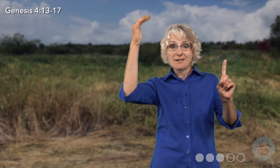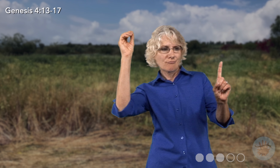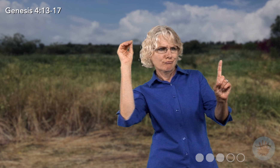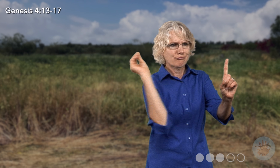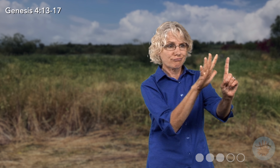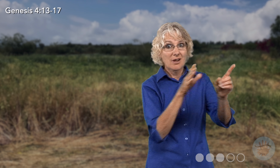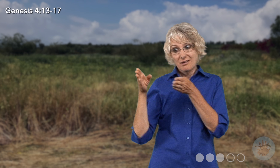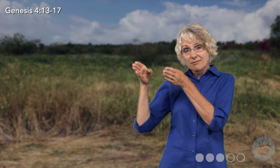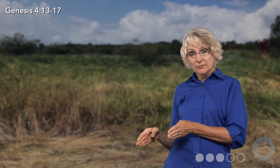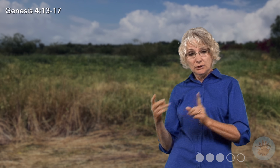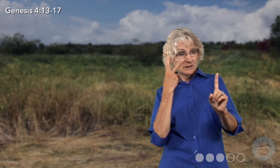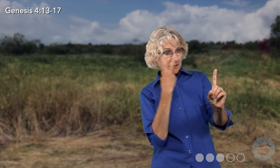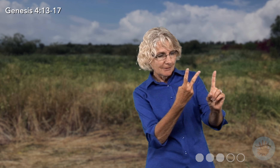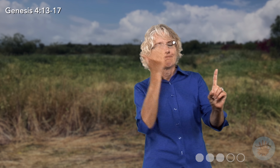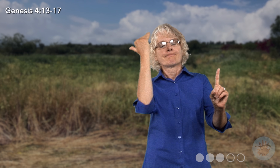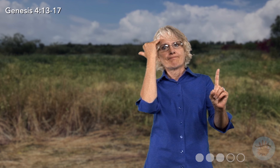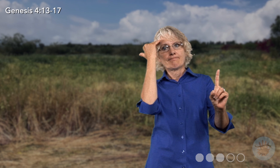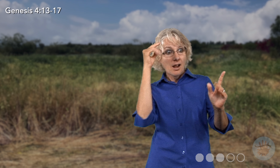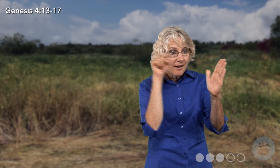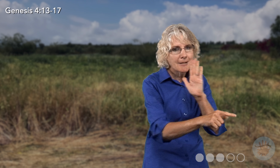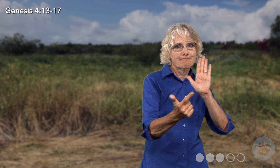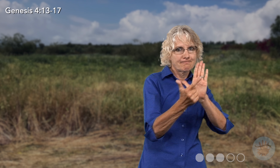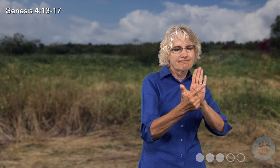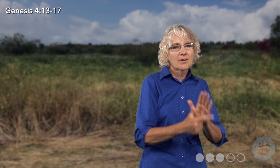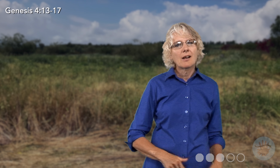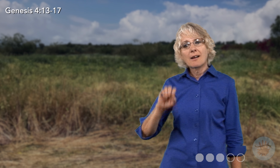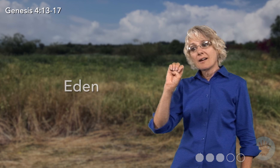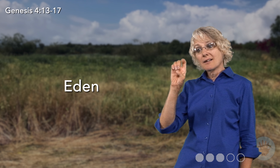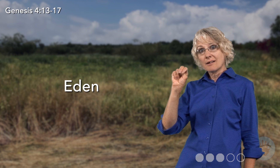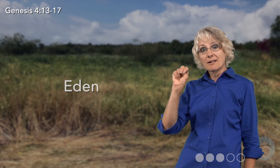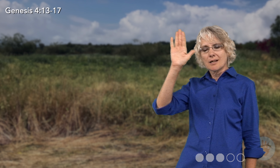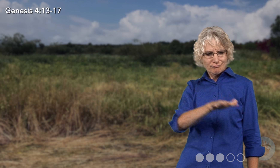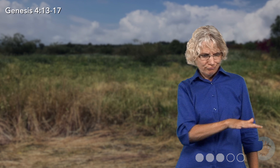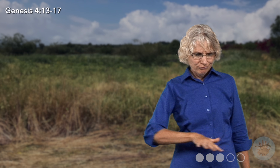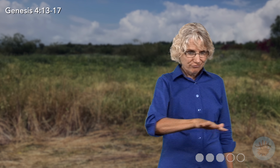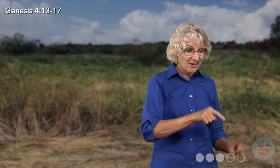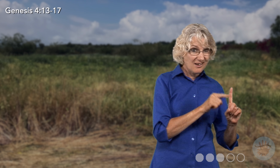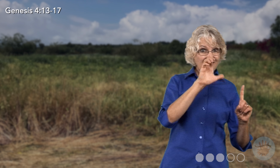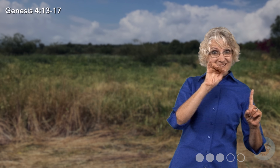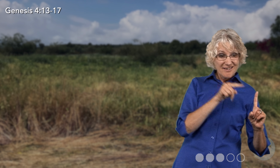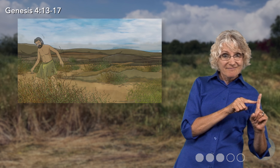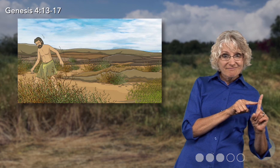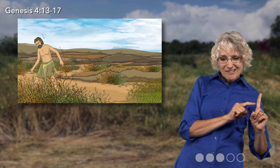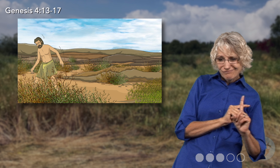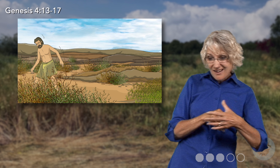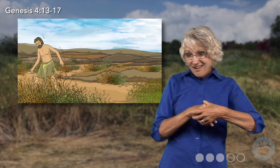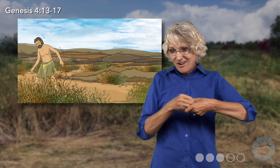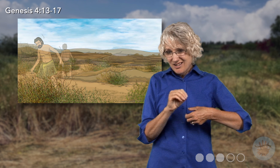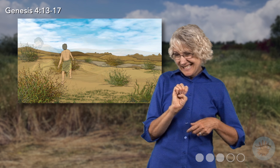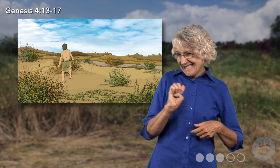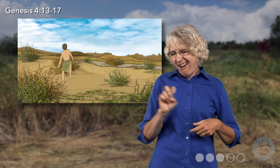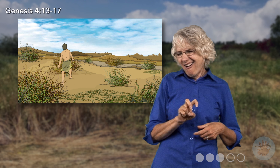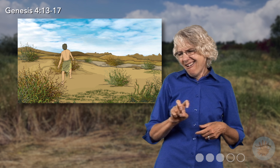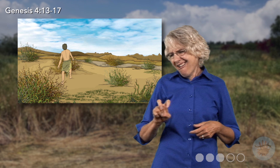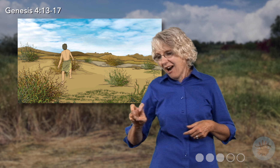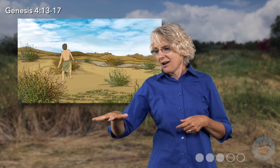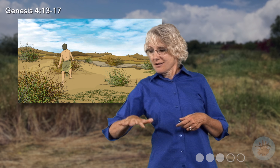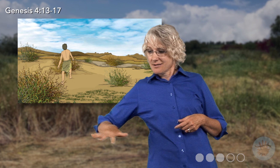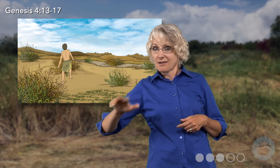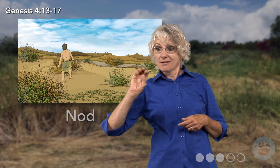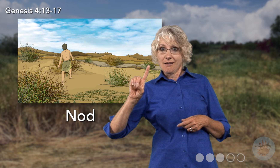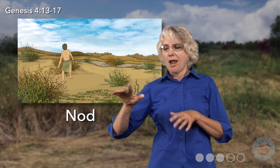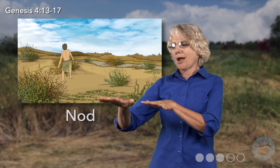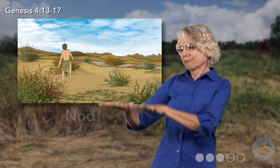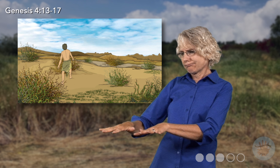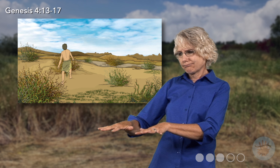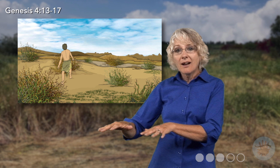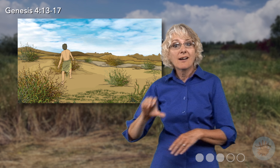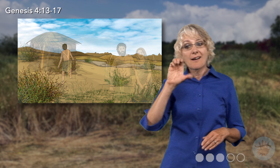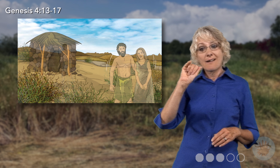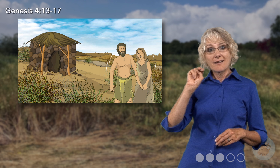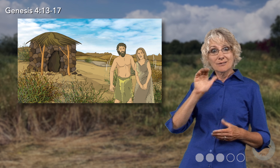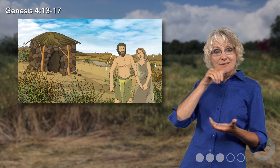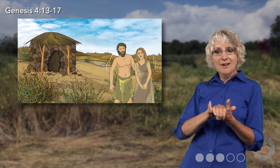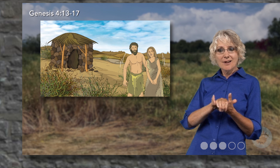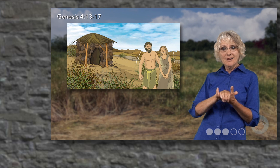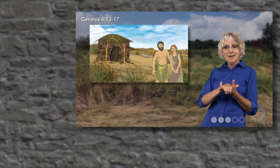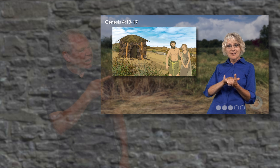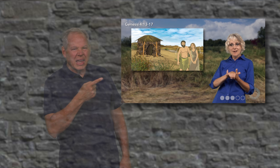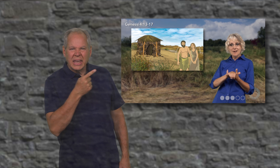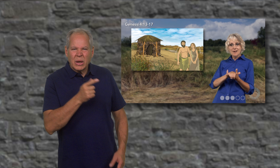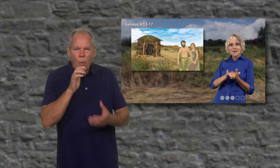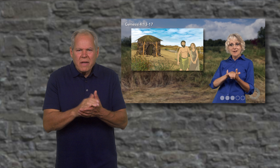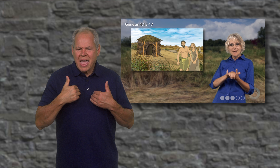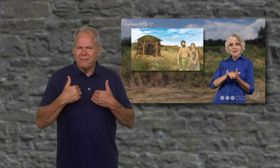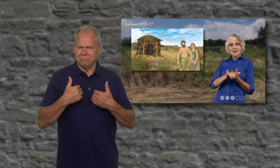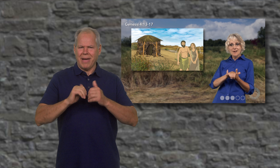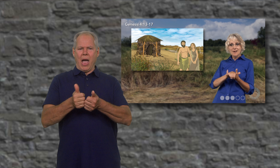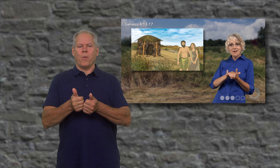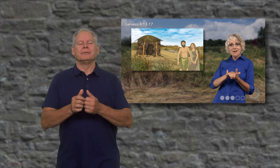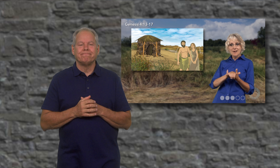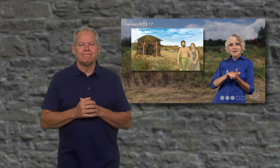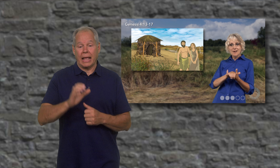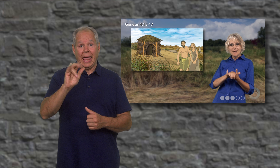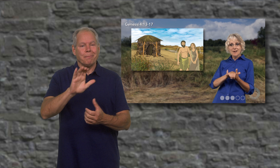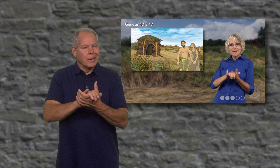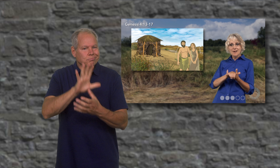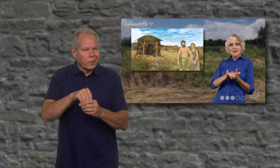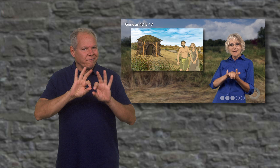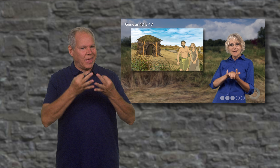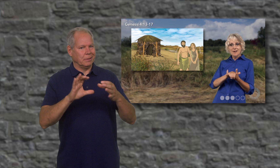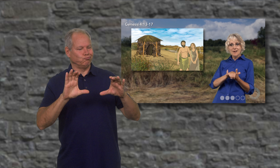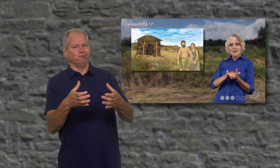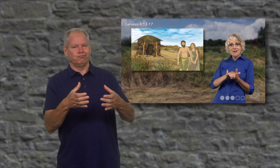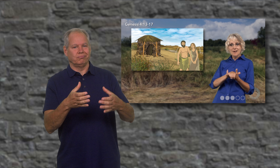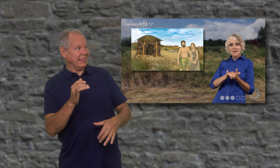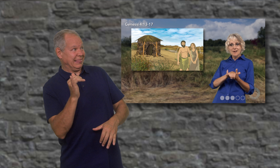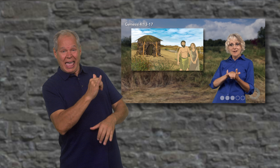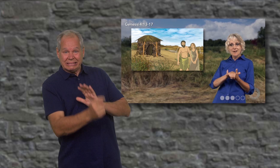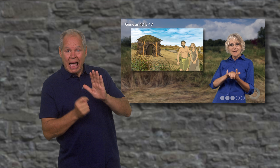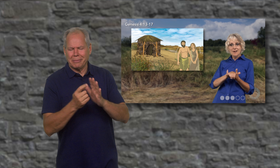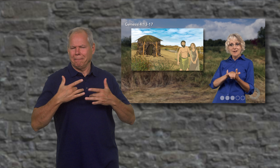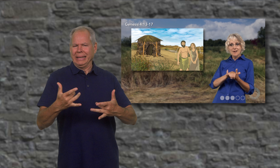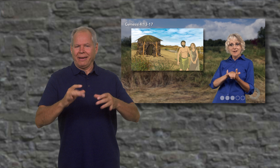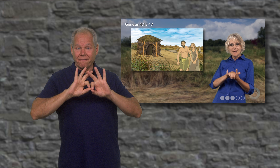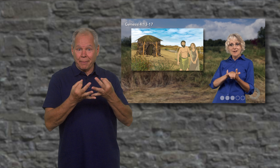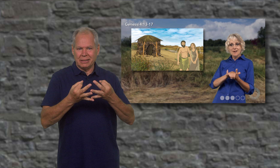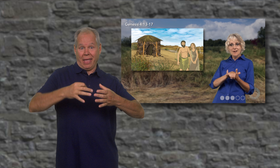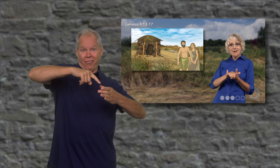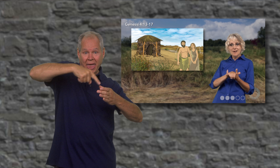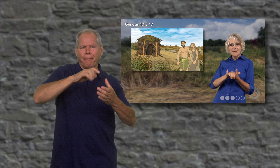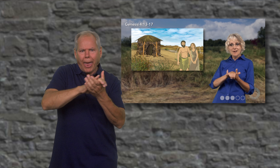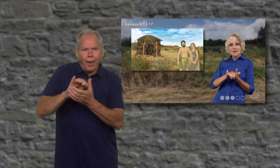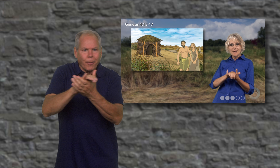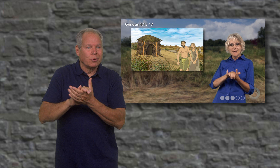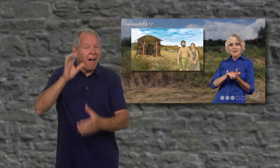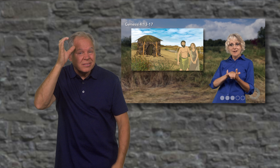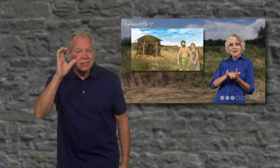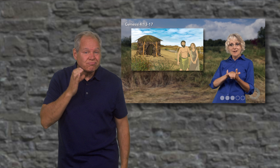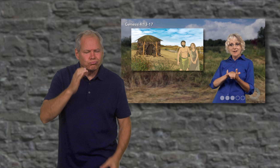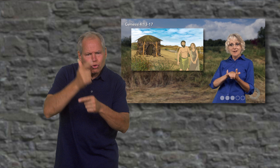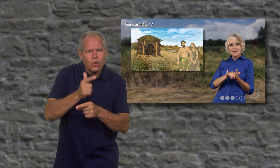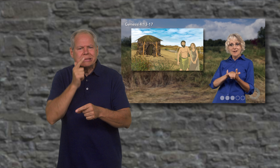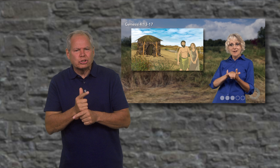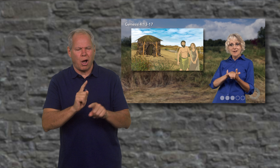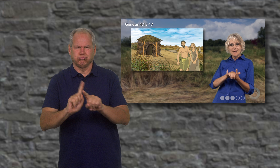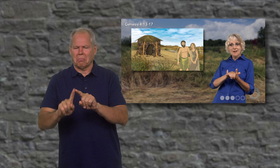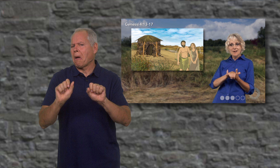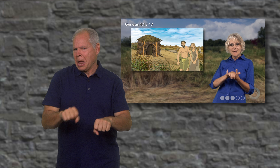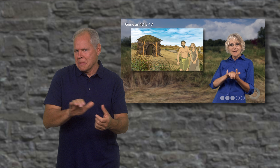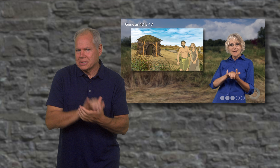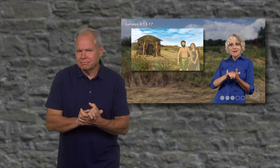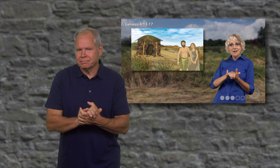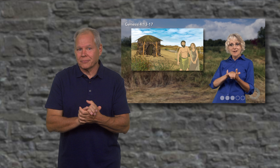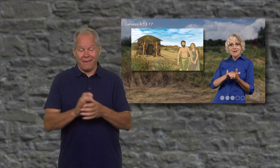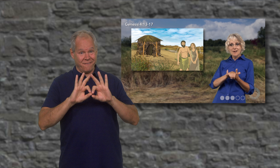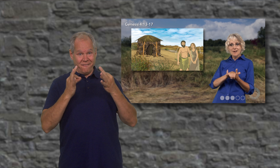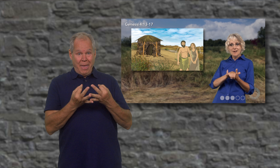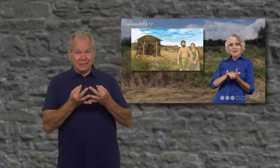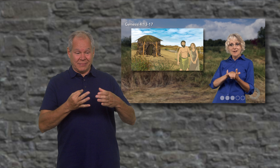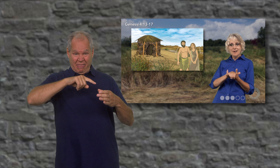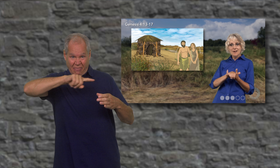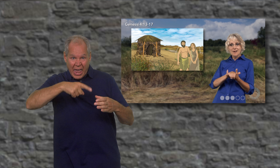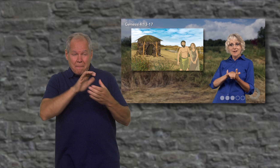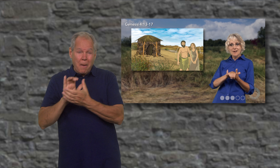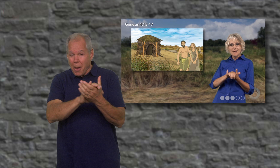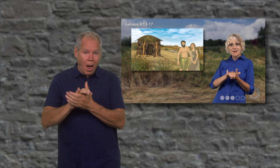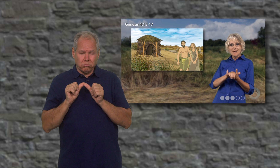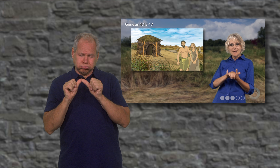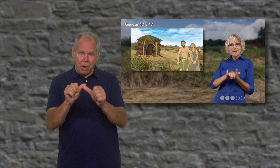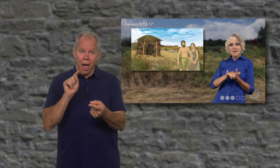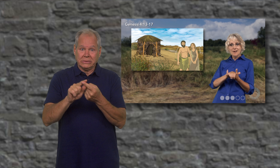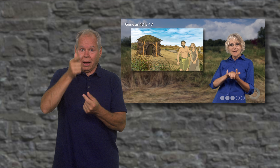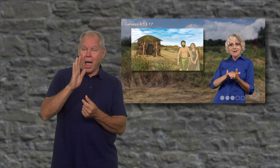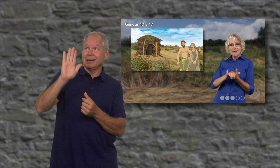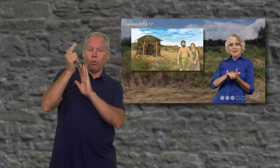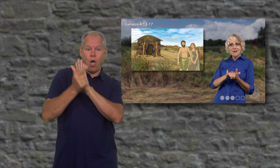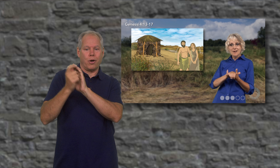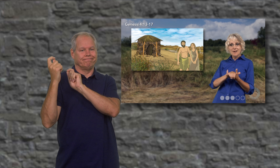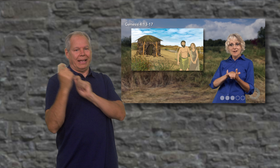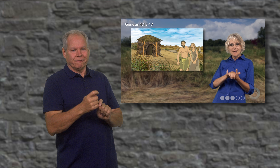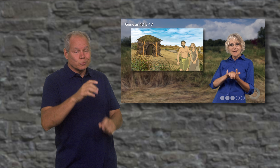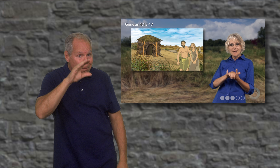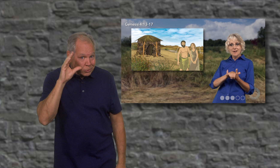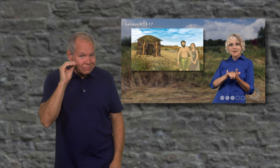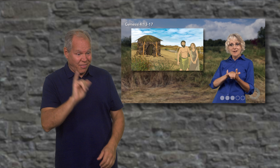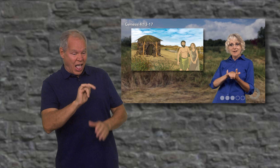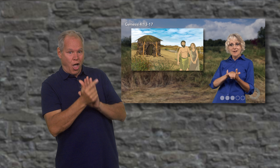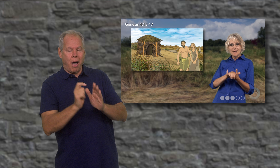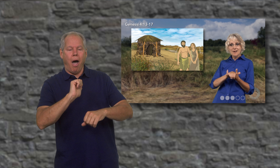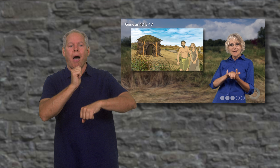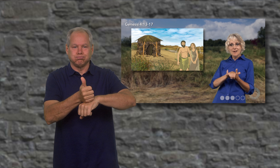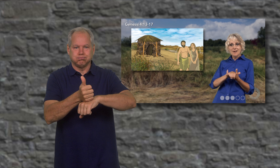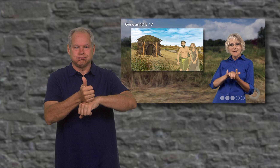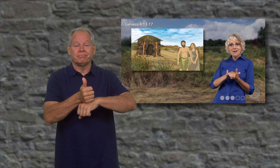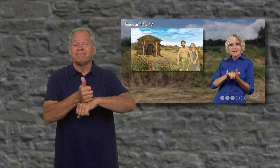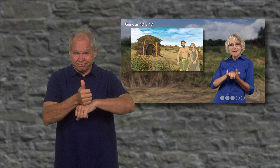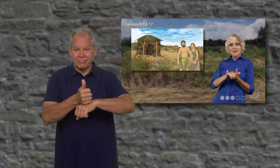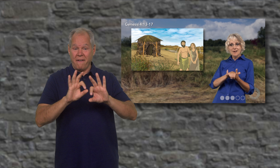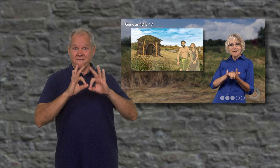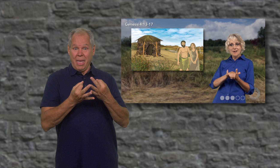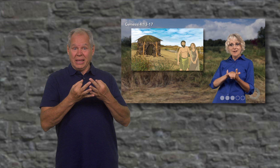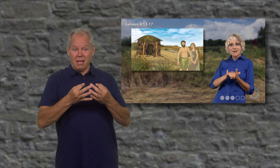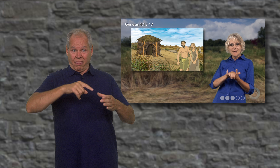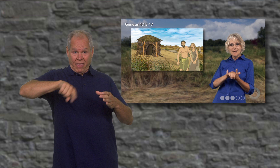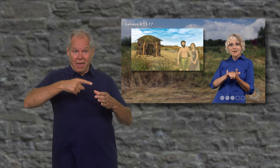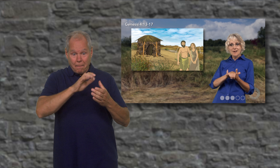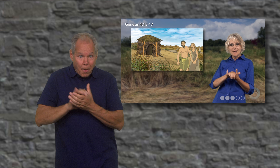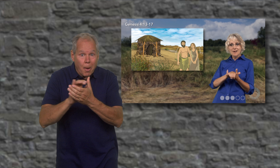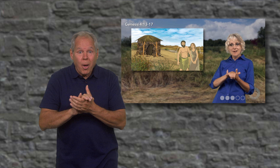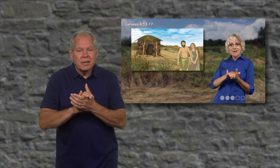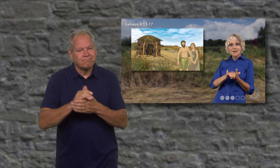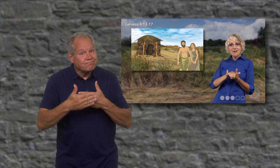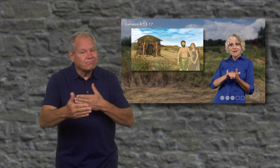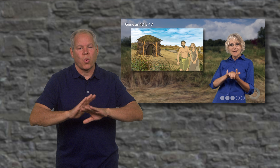And the LORD placed a mark on Cain, so that no one who found him would kill him. So Cain went out from the presence of the LORD and settled in the land of Nod, east of Eden.